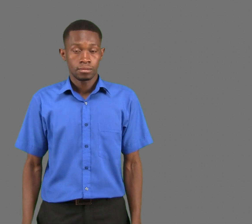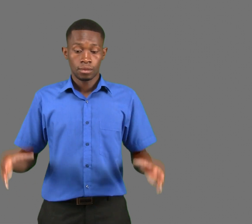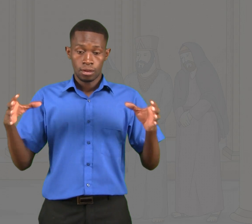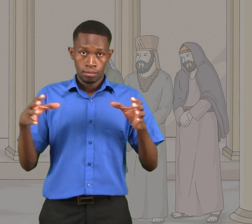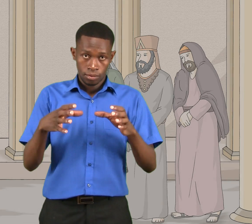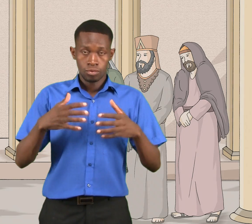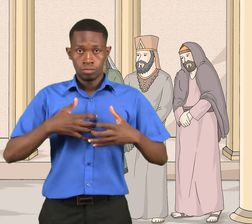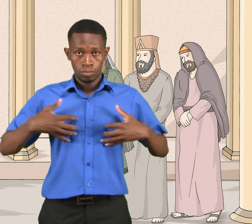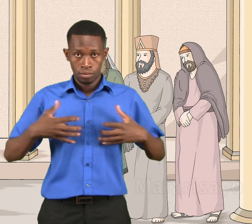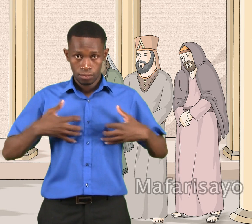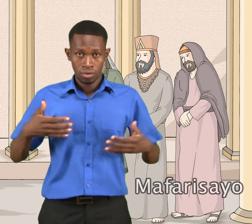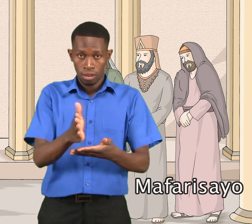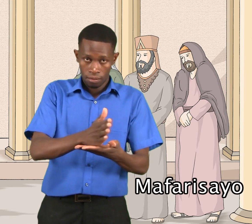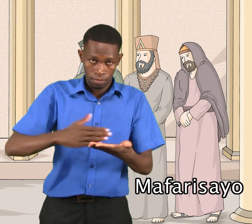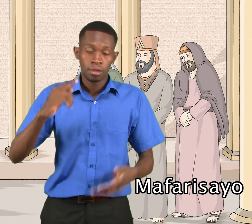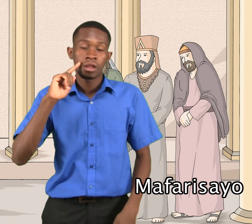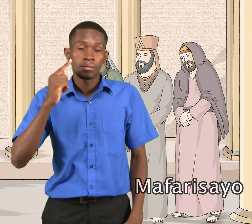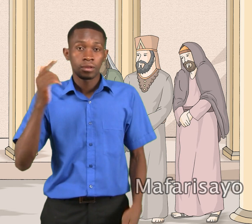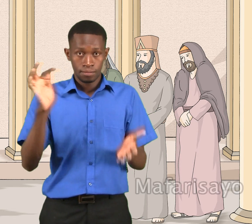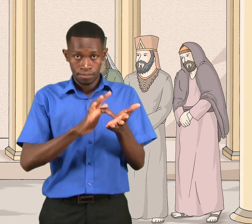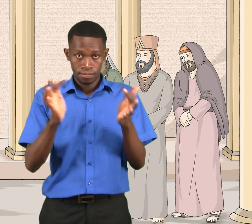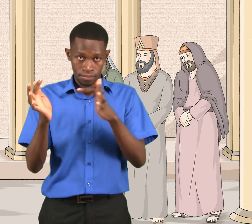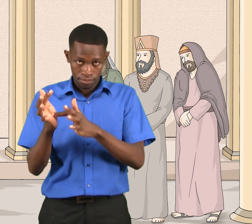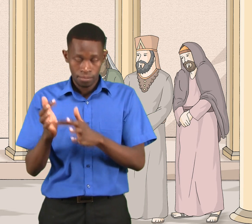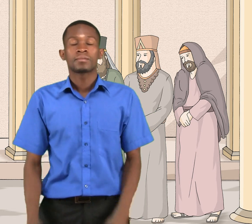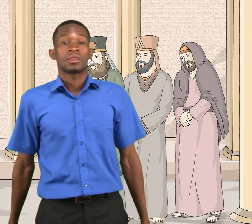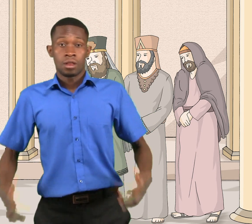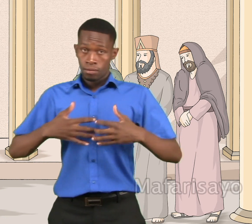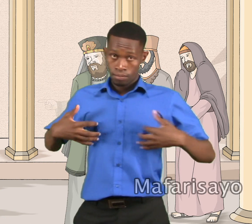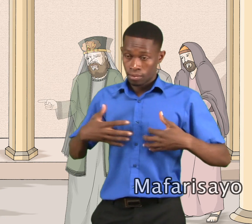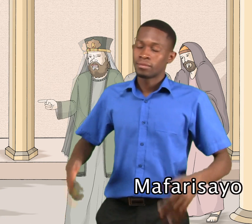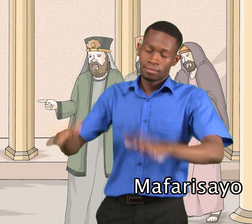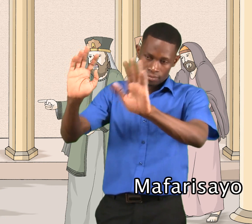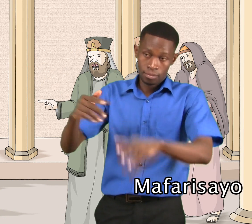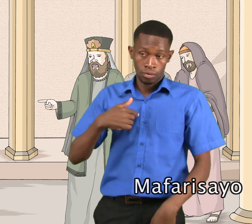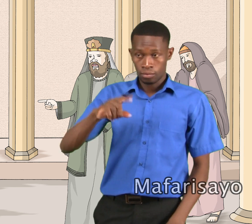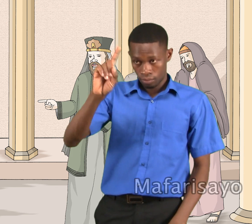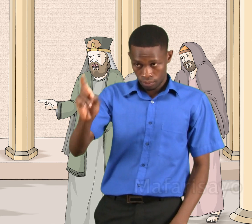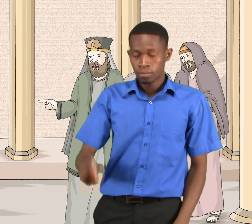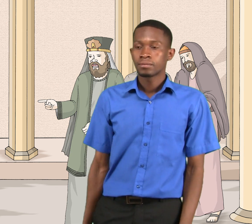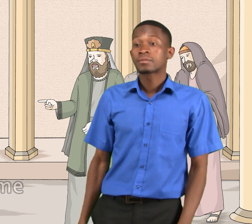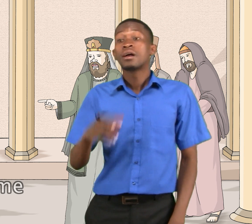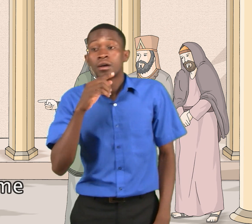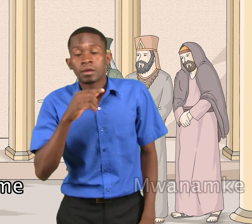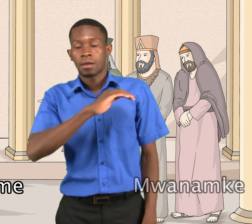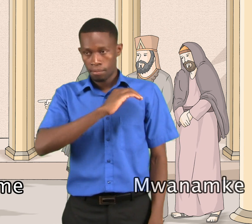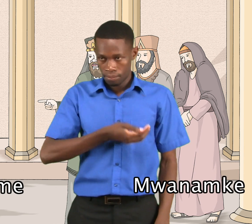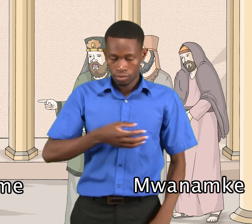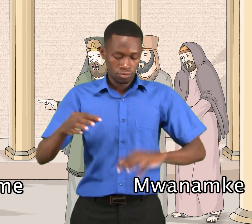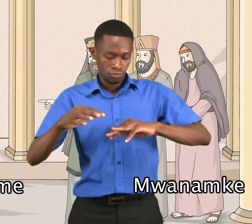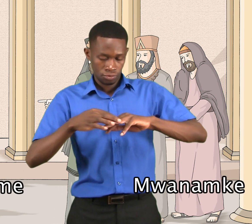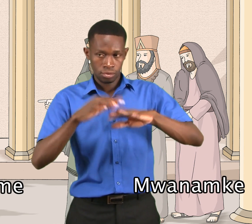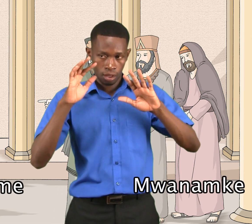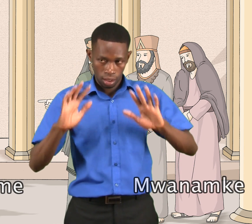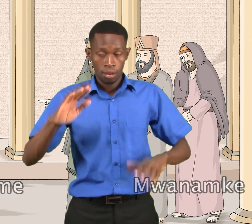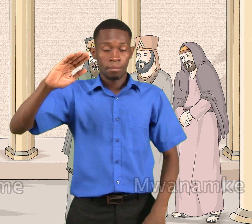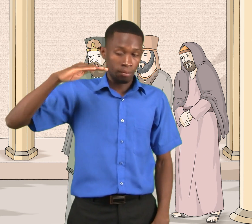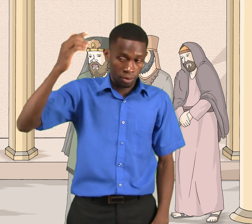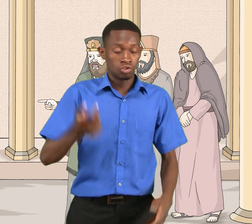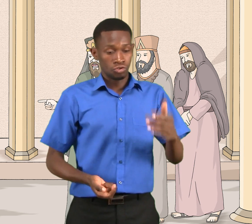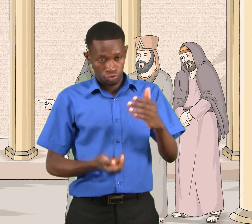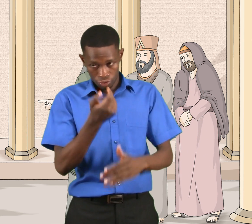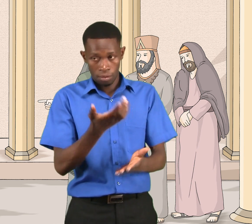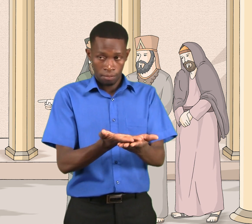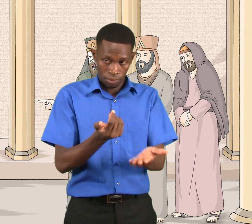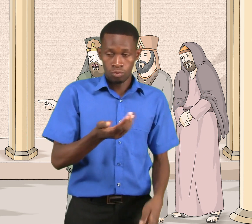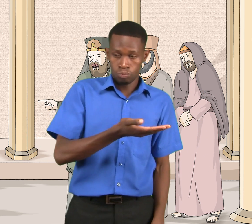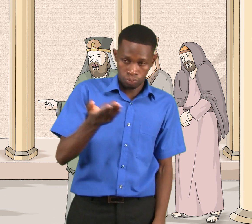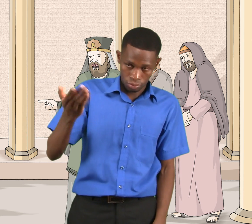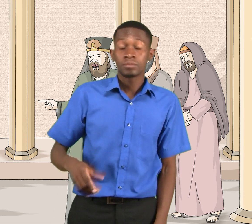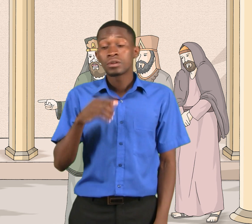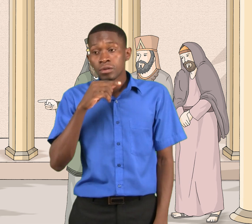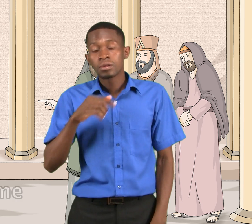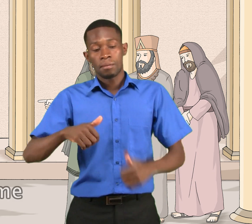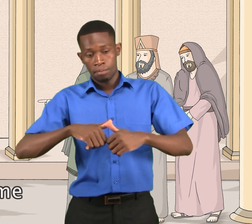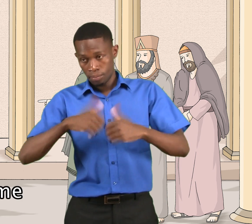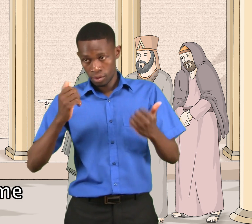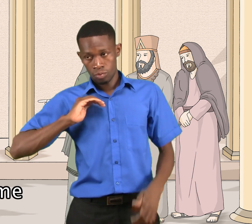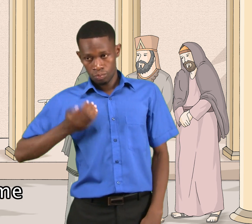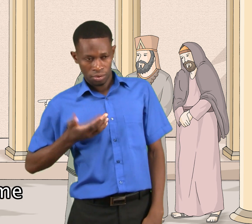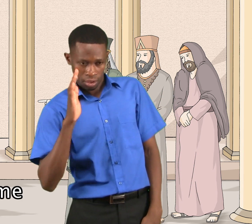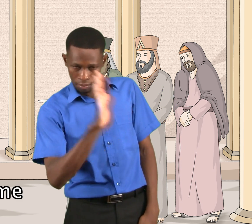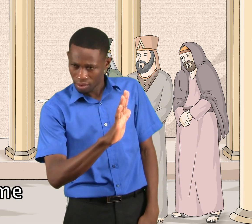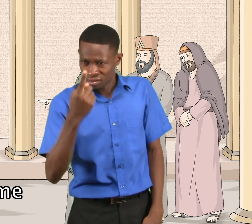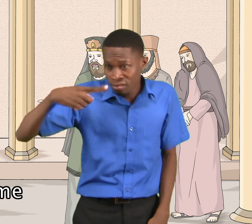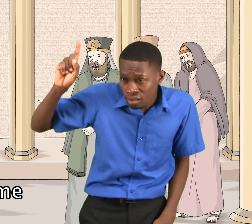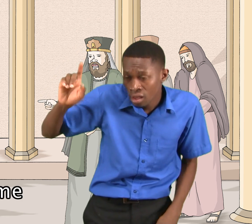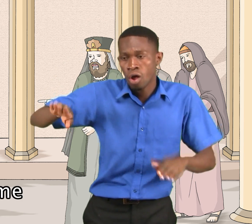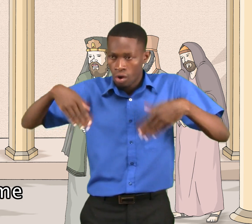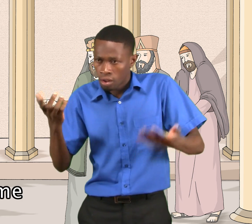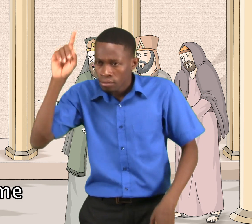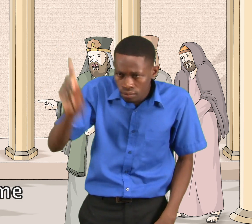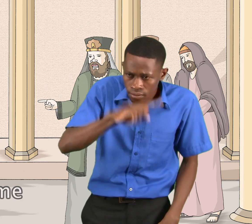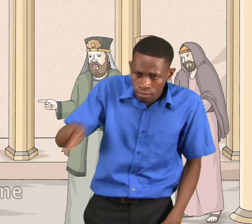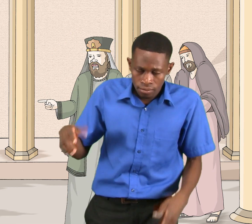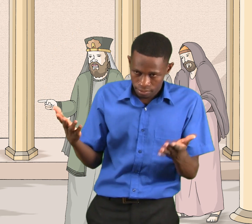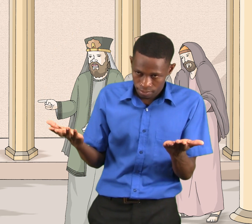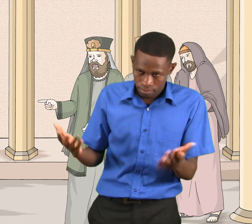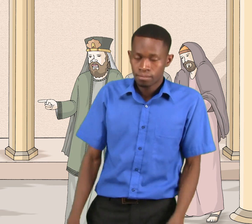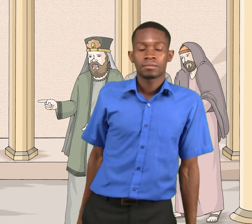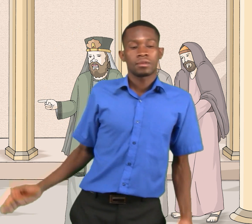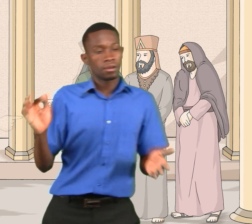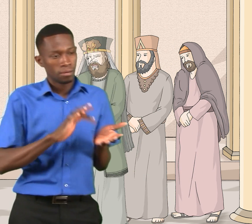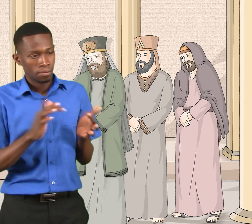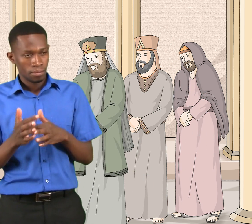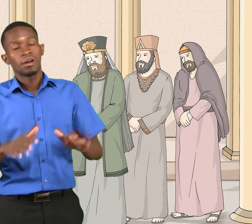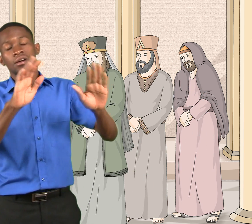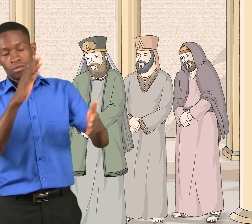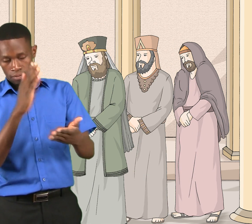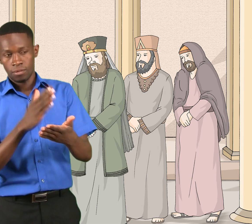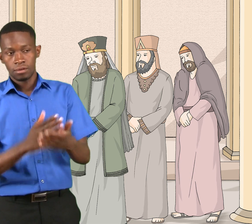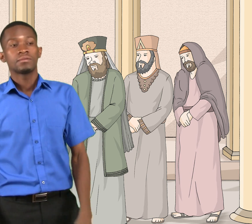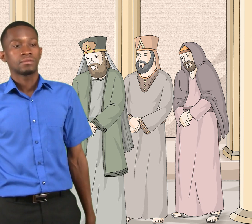Then some Pharisees came and tested Him by asking, “Is it lawful for a man to divorce his wife for any reason?”